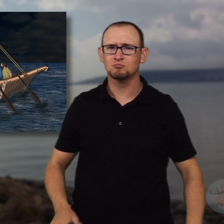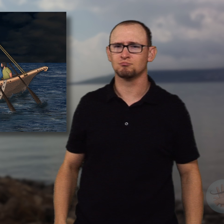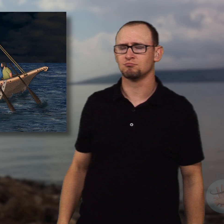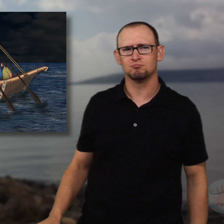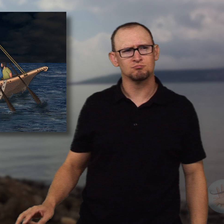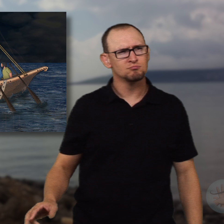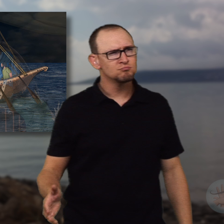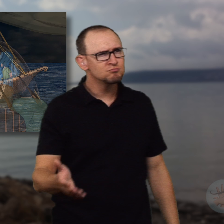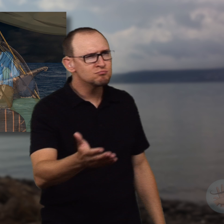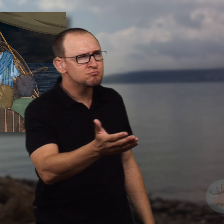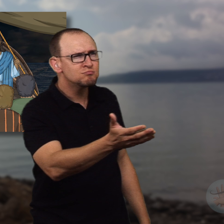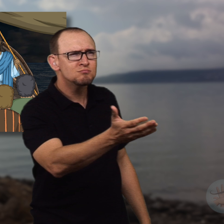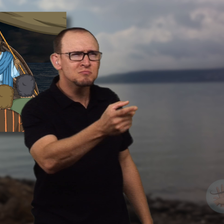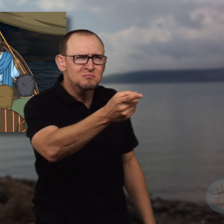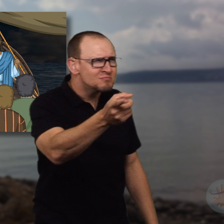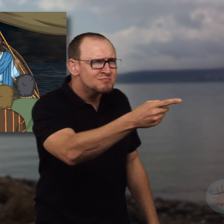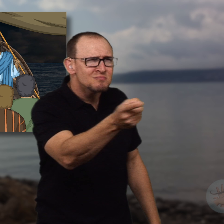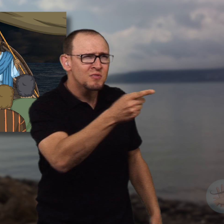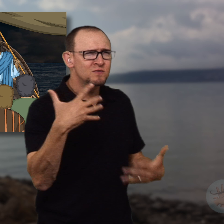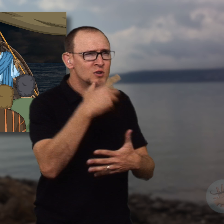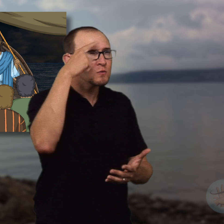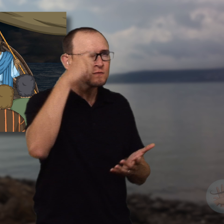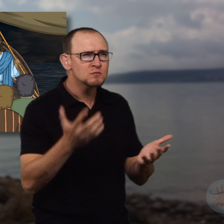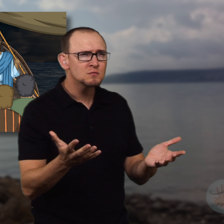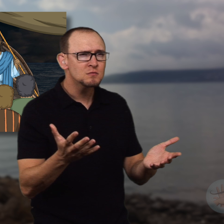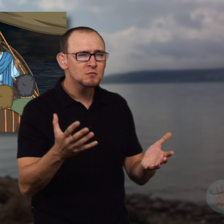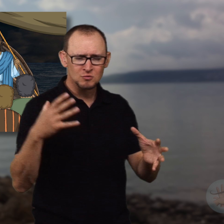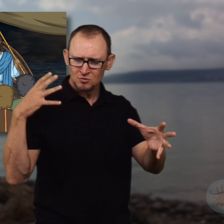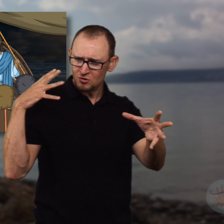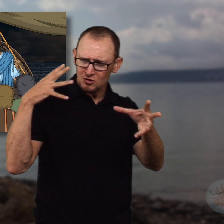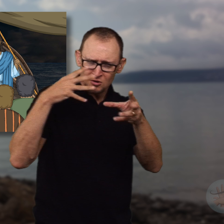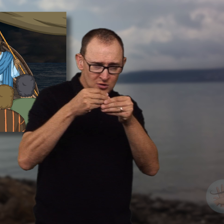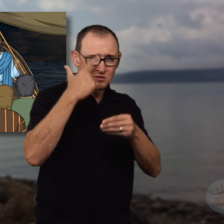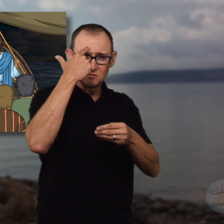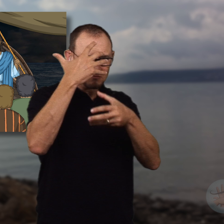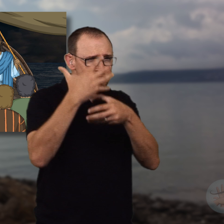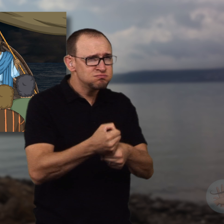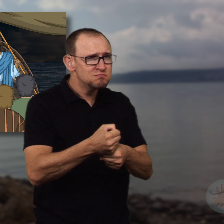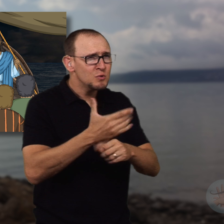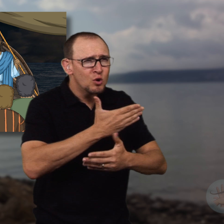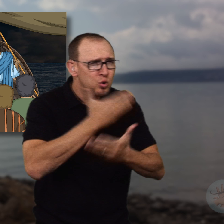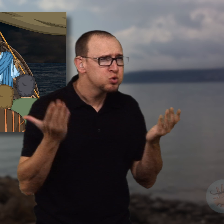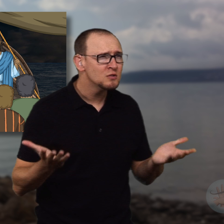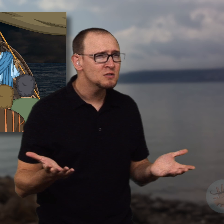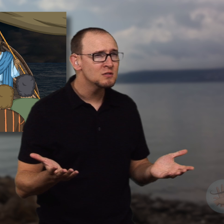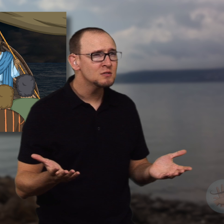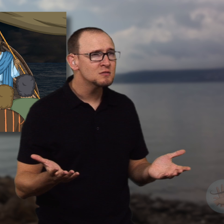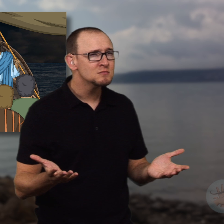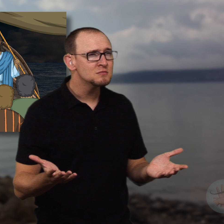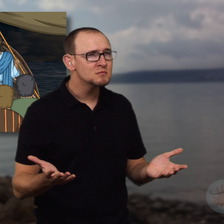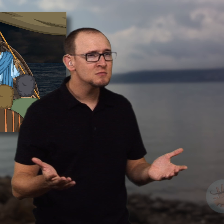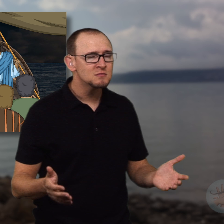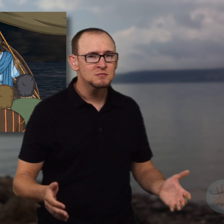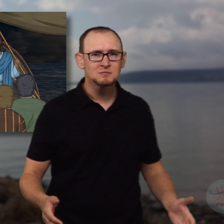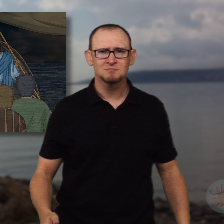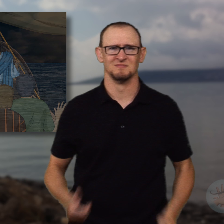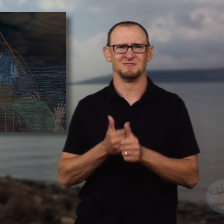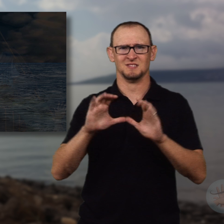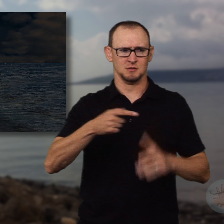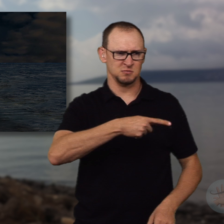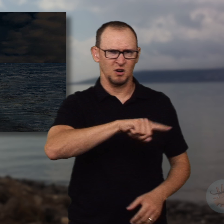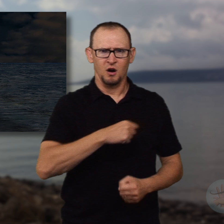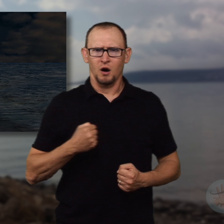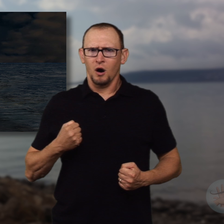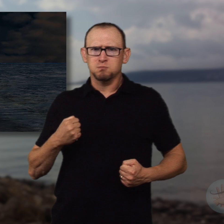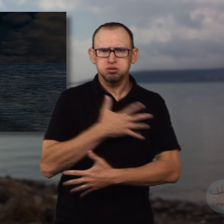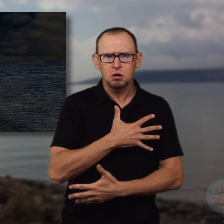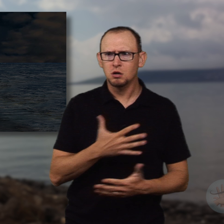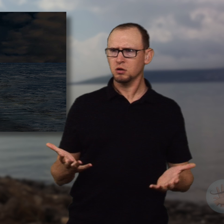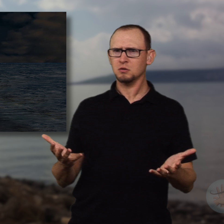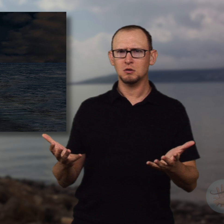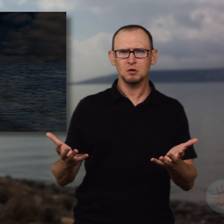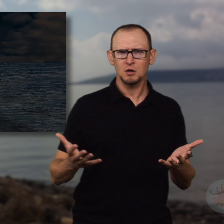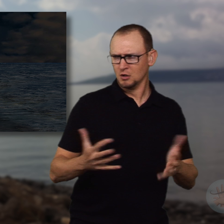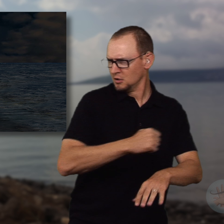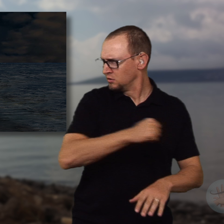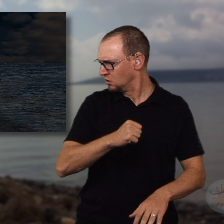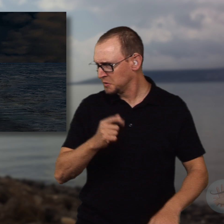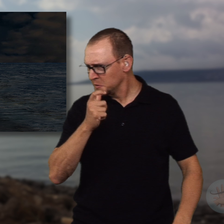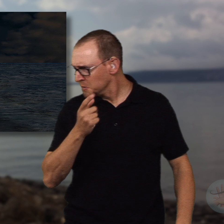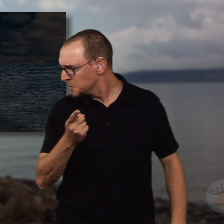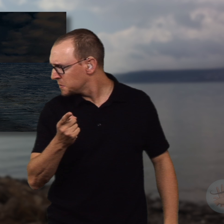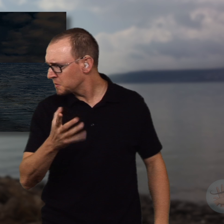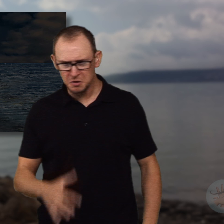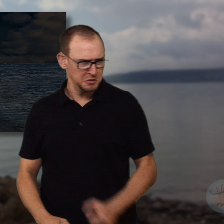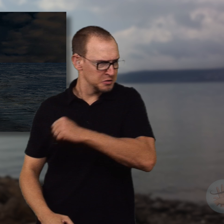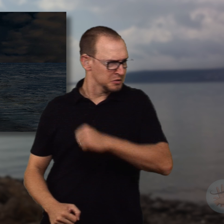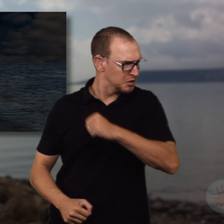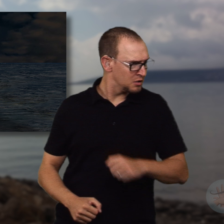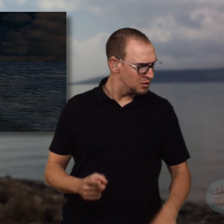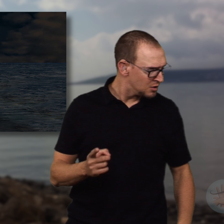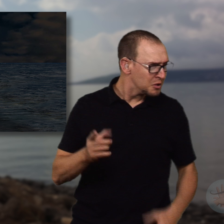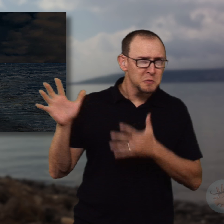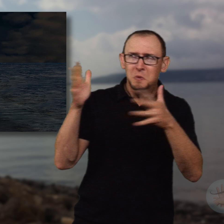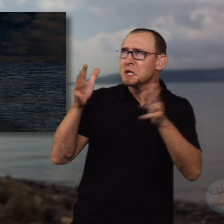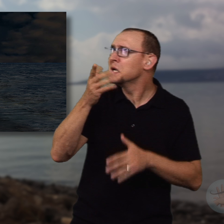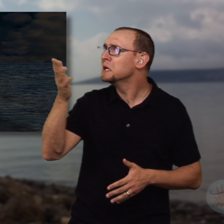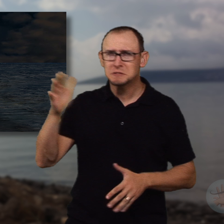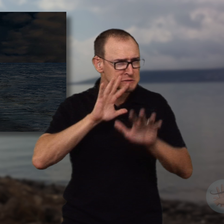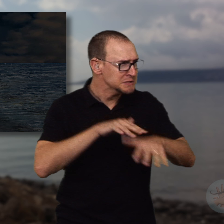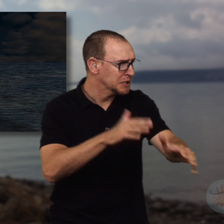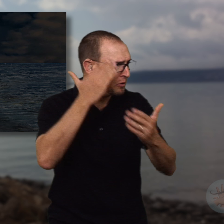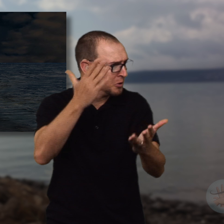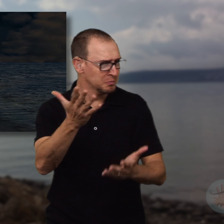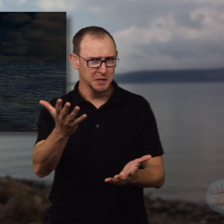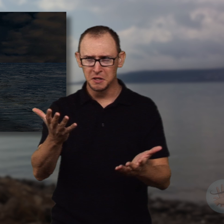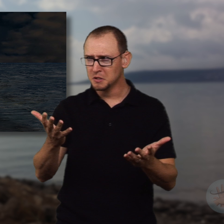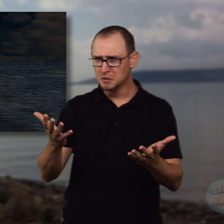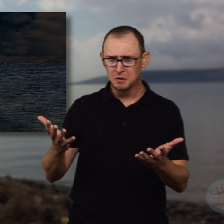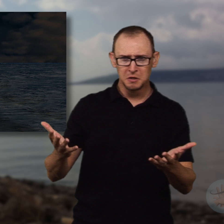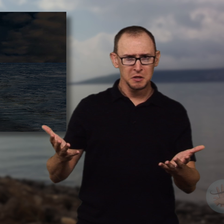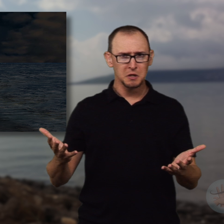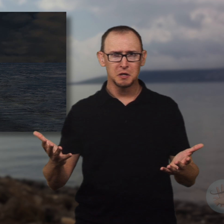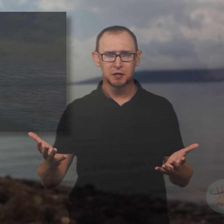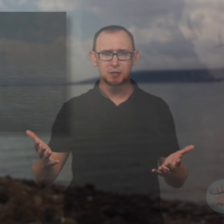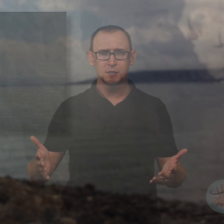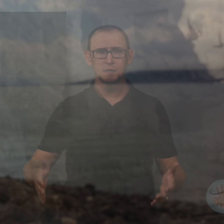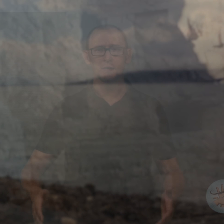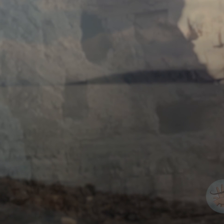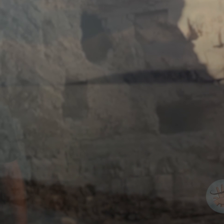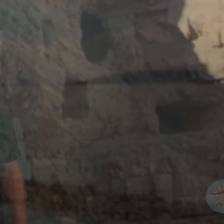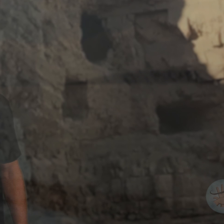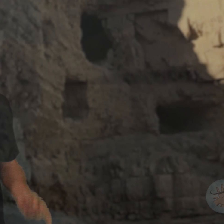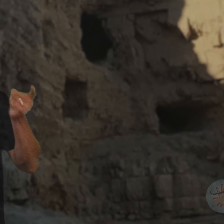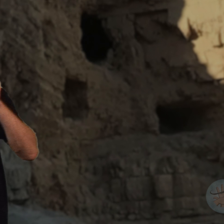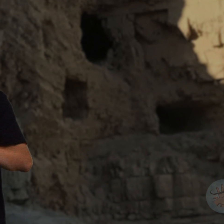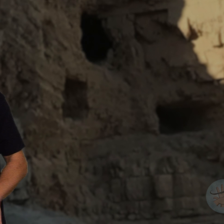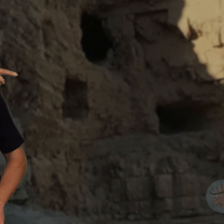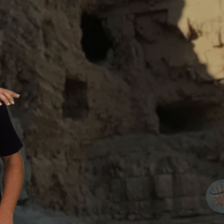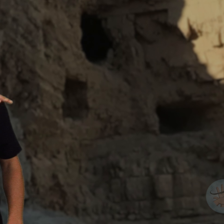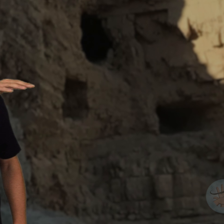“Why are you so afraid?” He asked. “Do you still have no faith?” Overwhelmed with fear, they asked one another, “Who is this, that even the wind and the sea obey Him?”